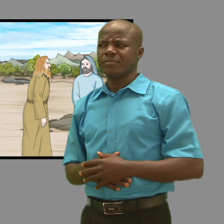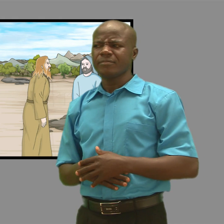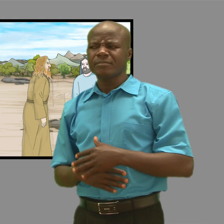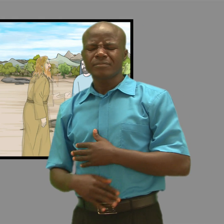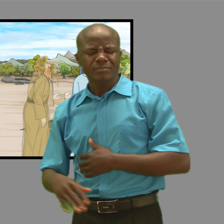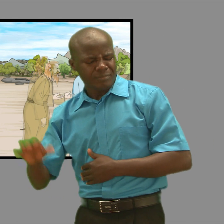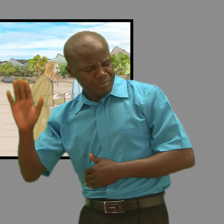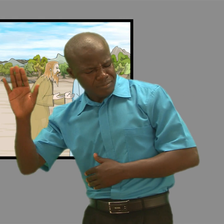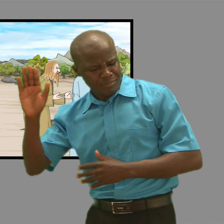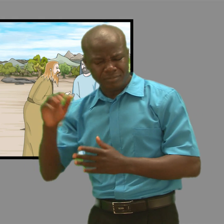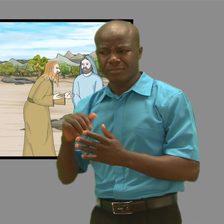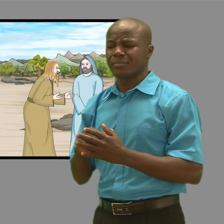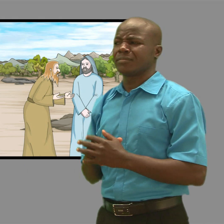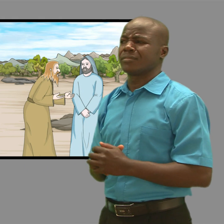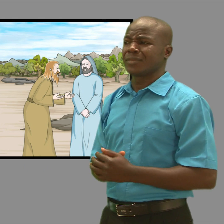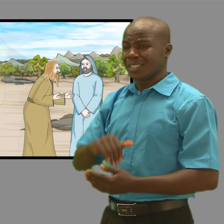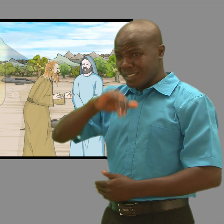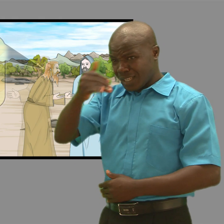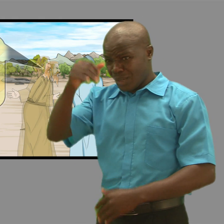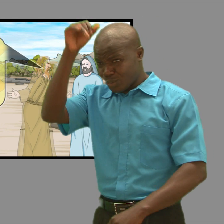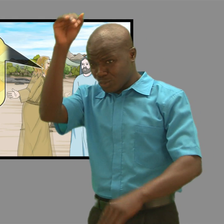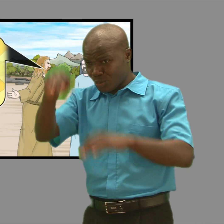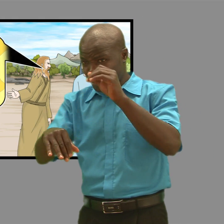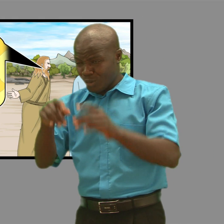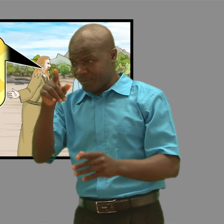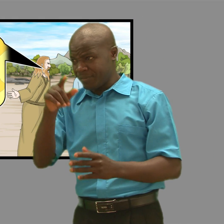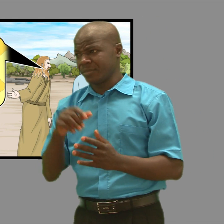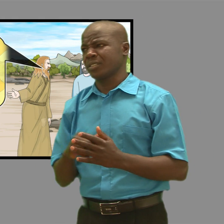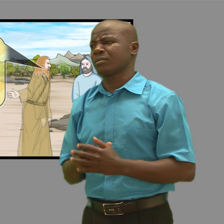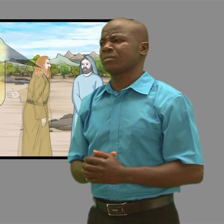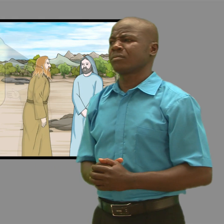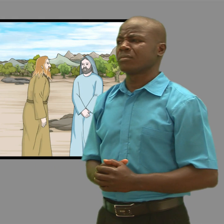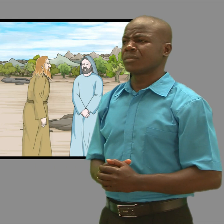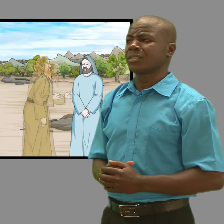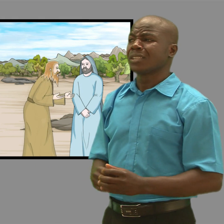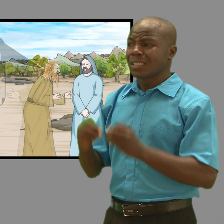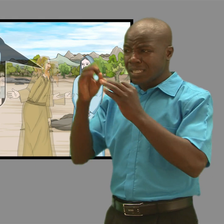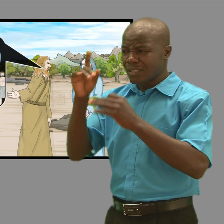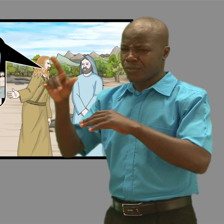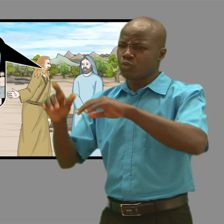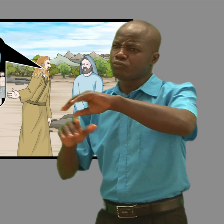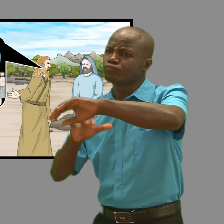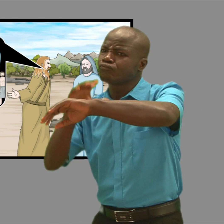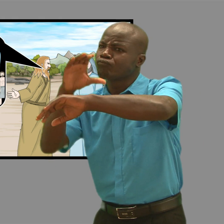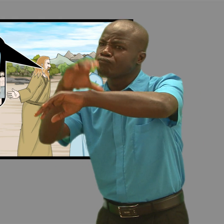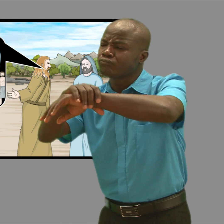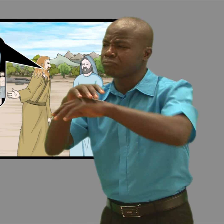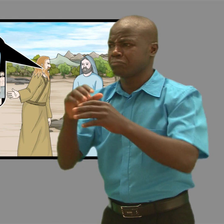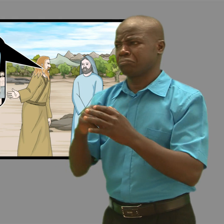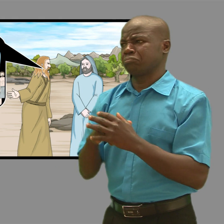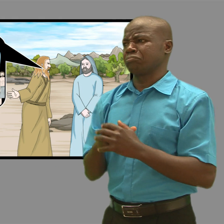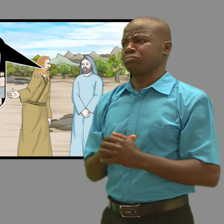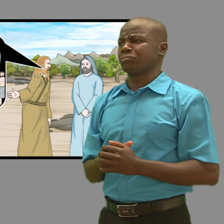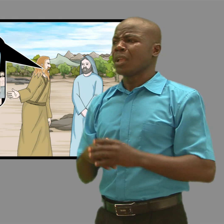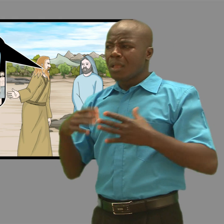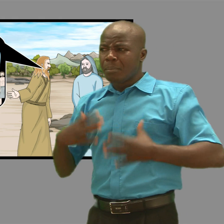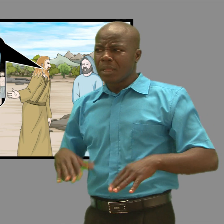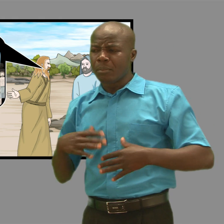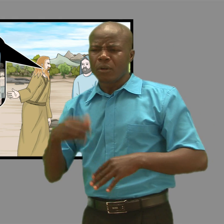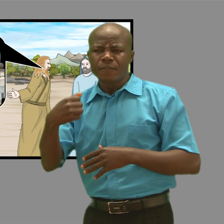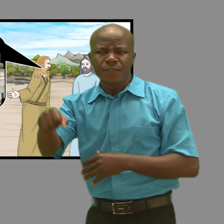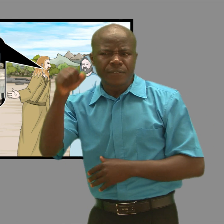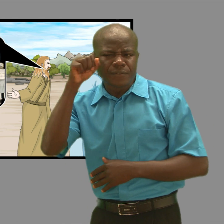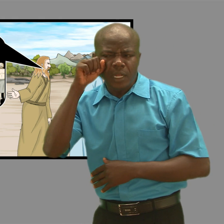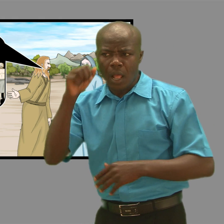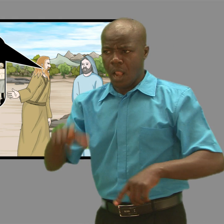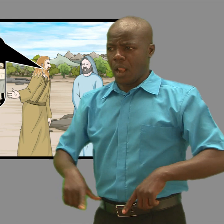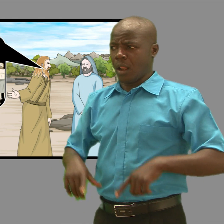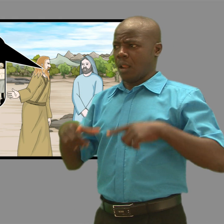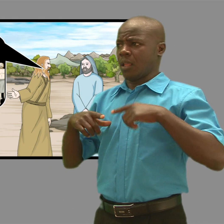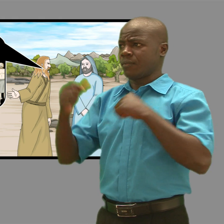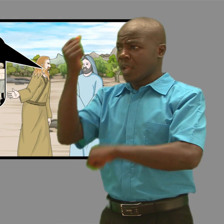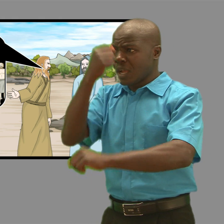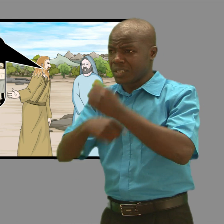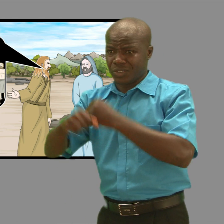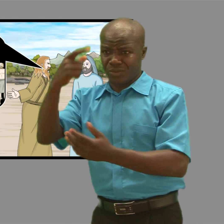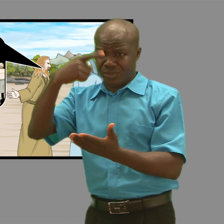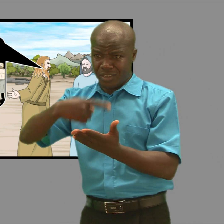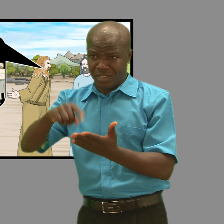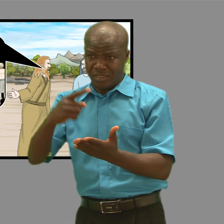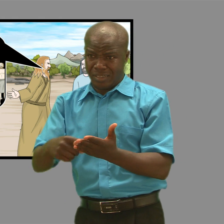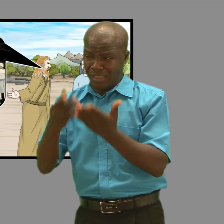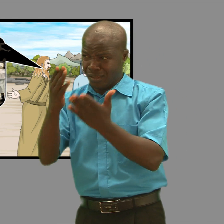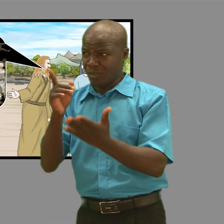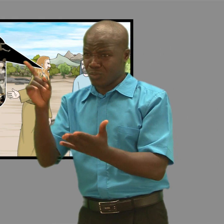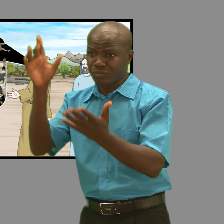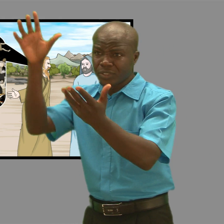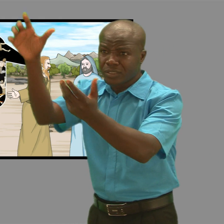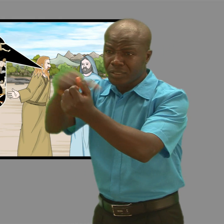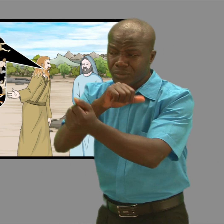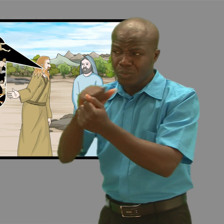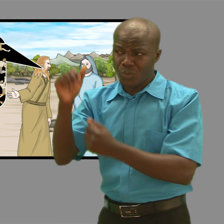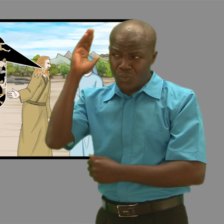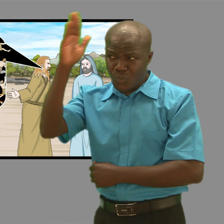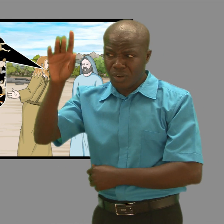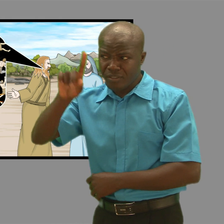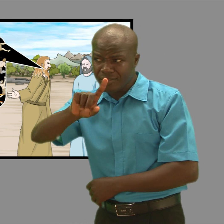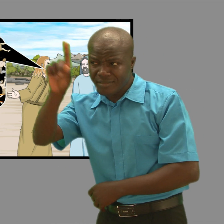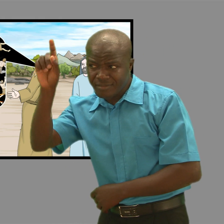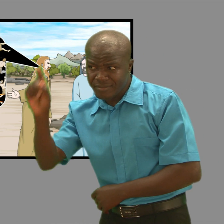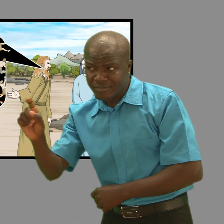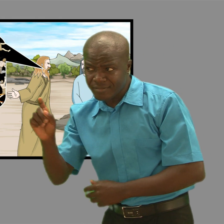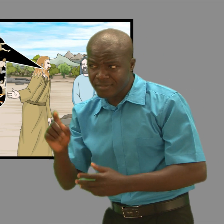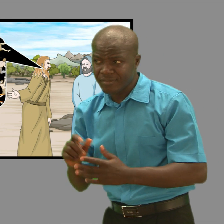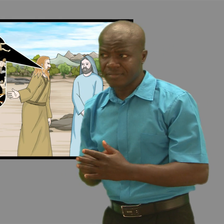What if there are fifty righteous ones in the city?